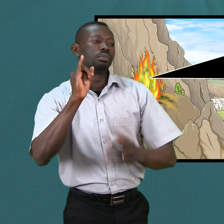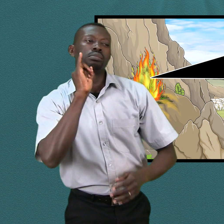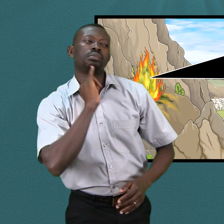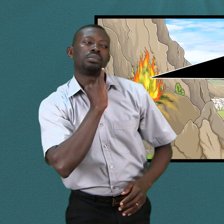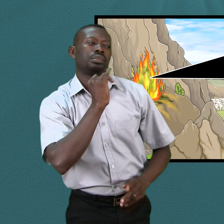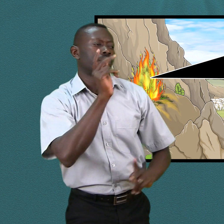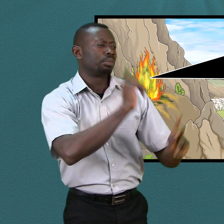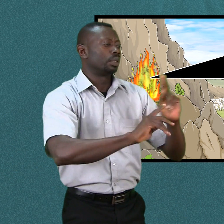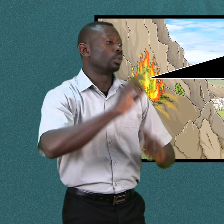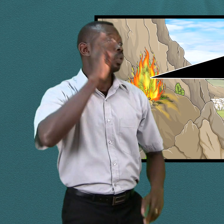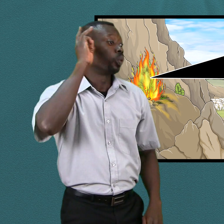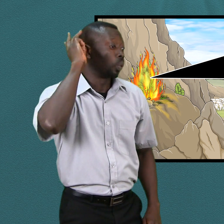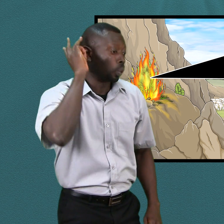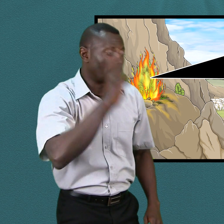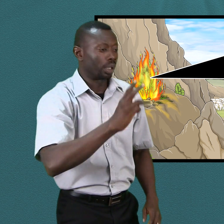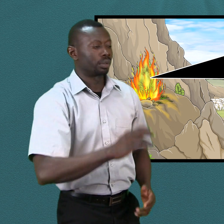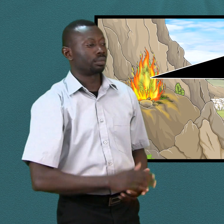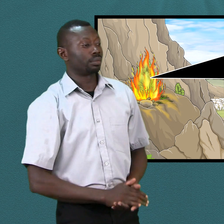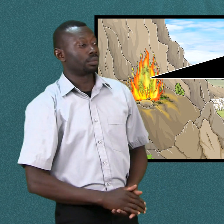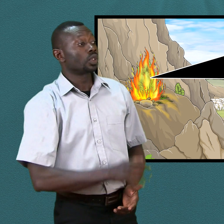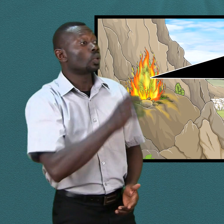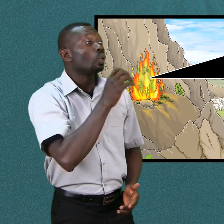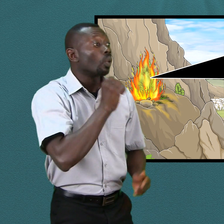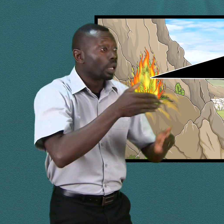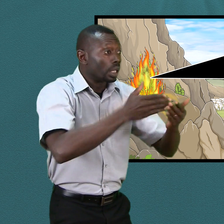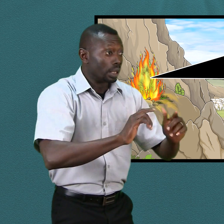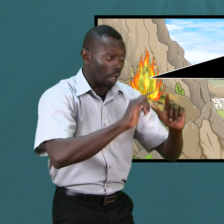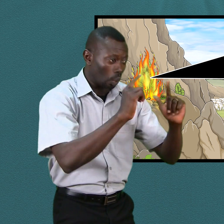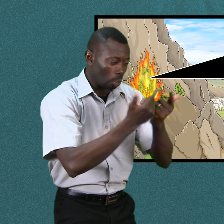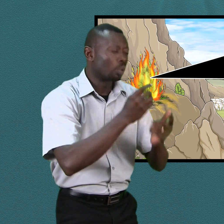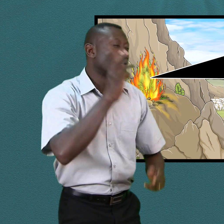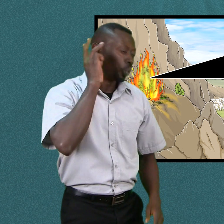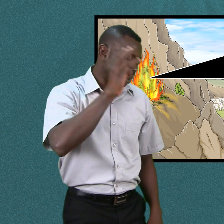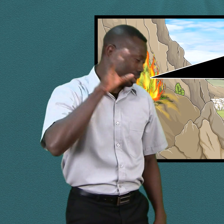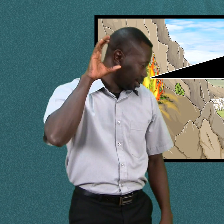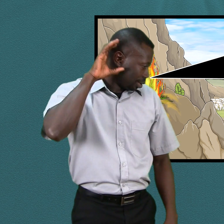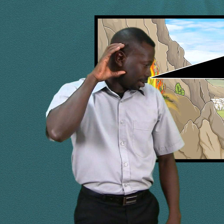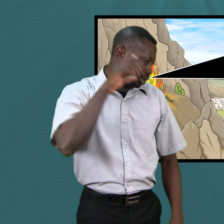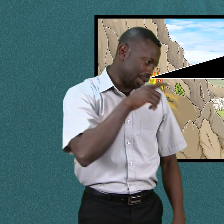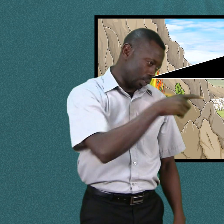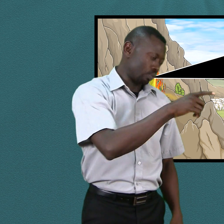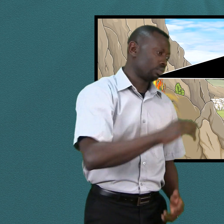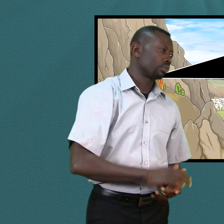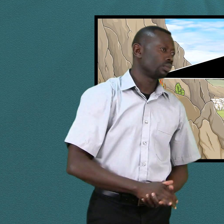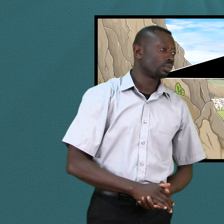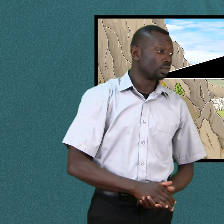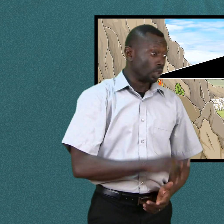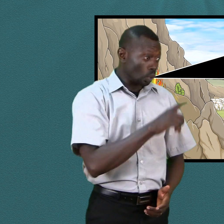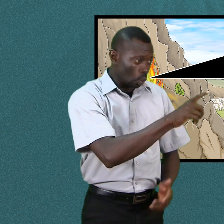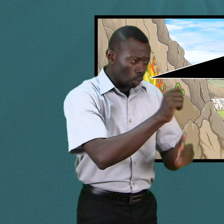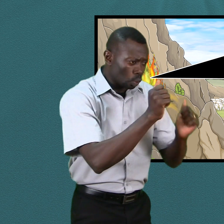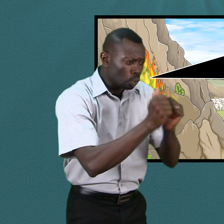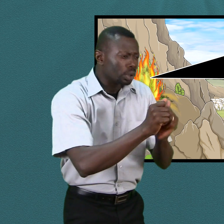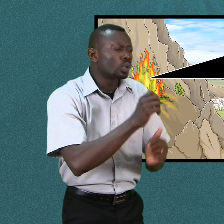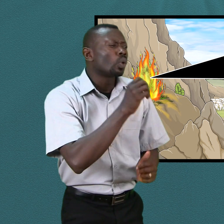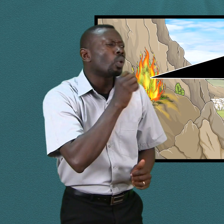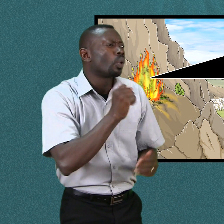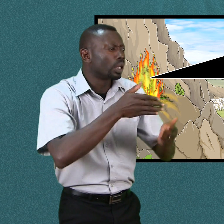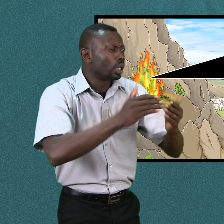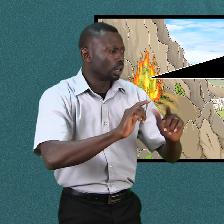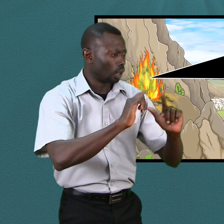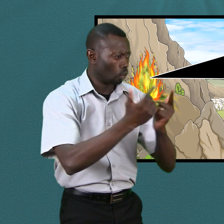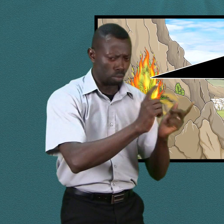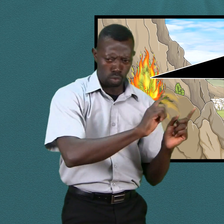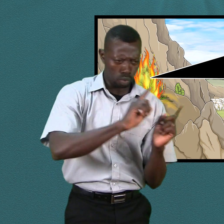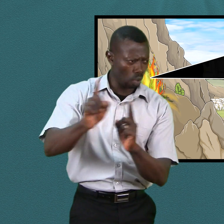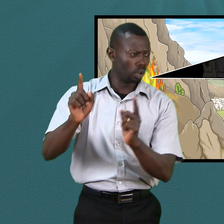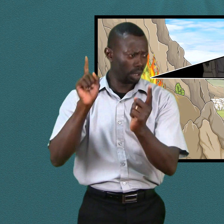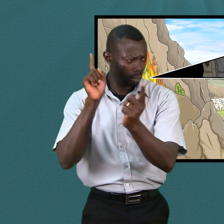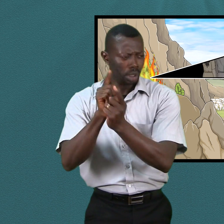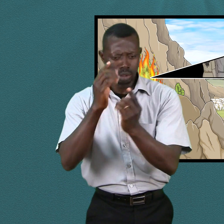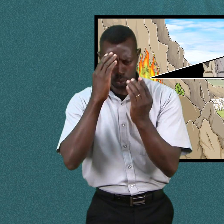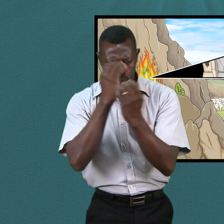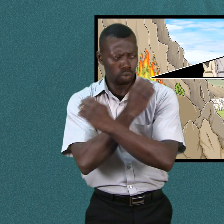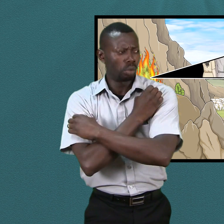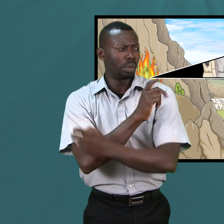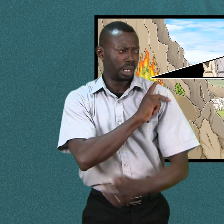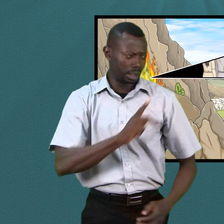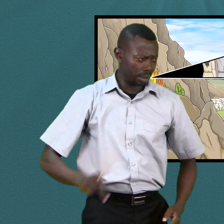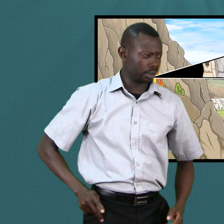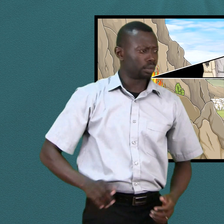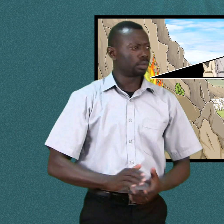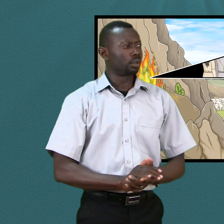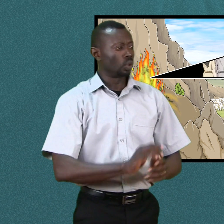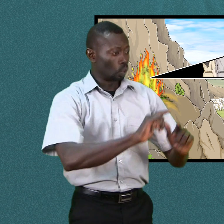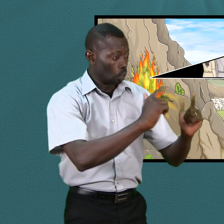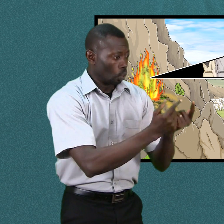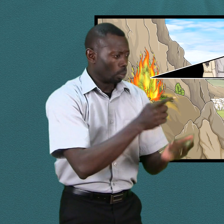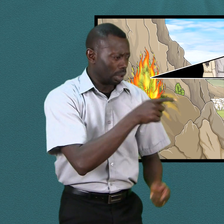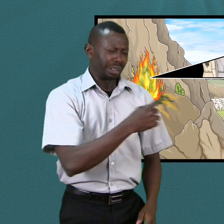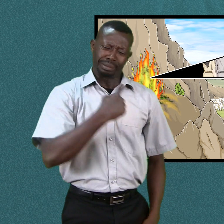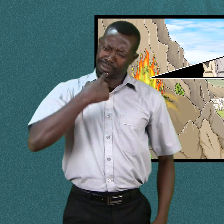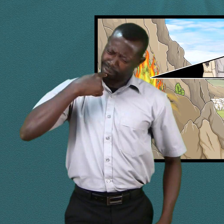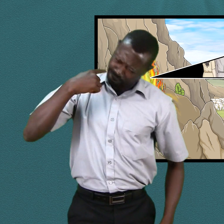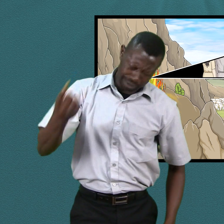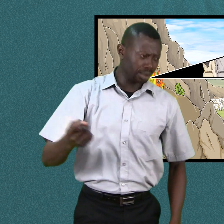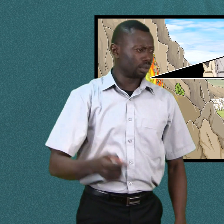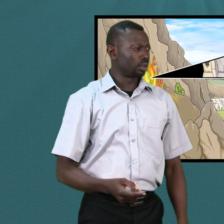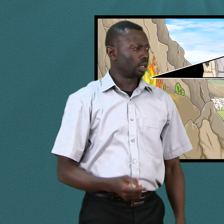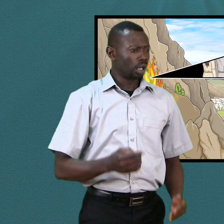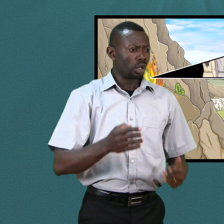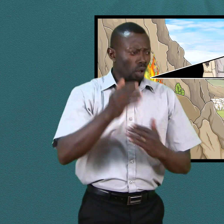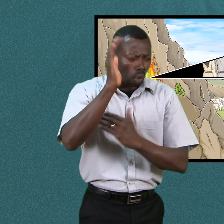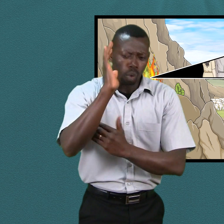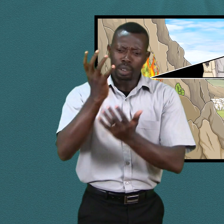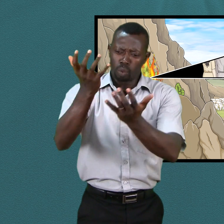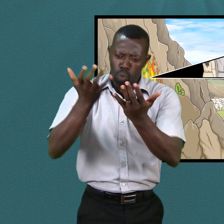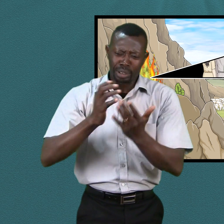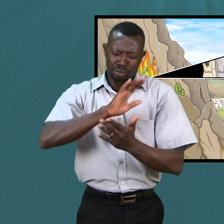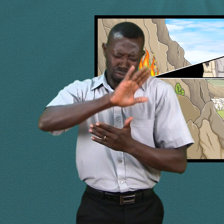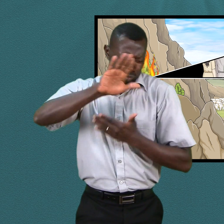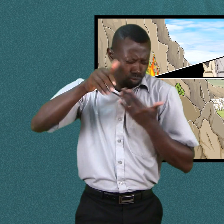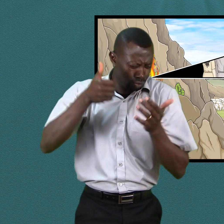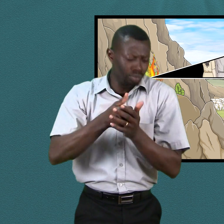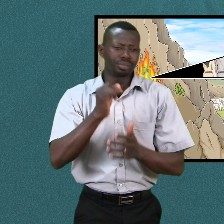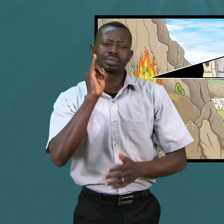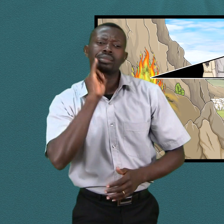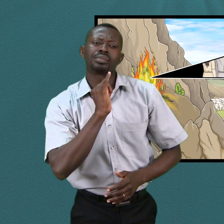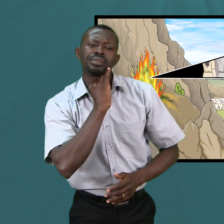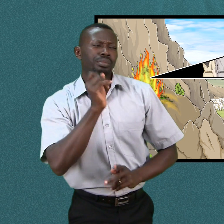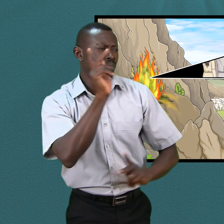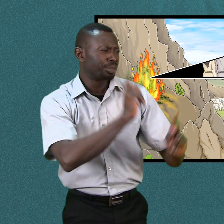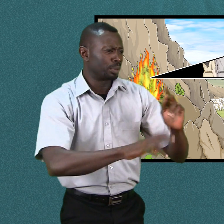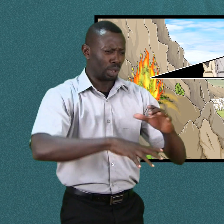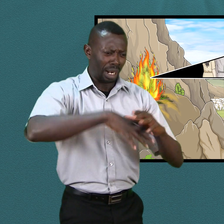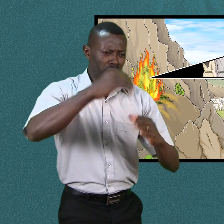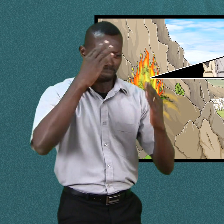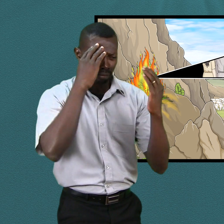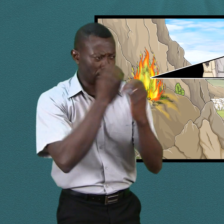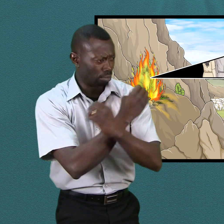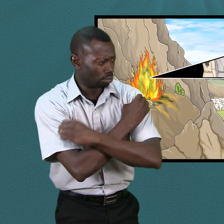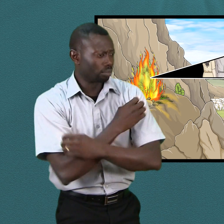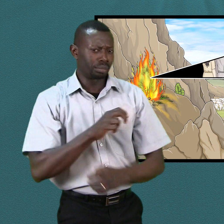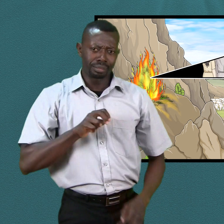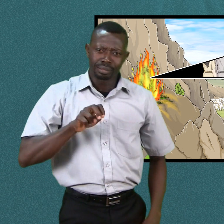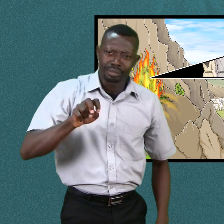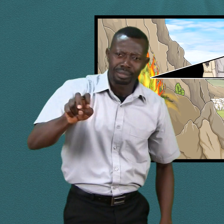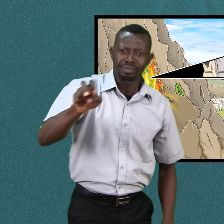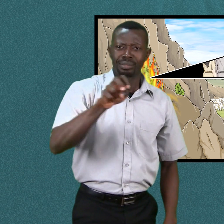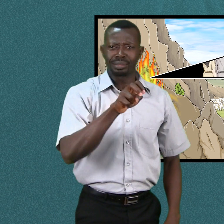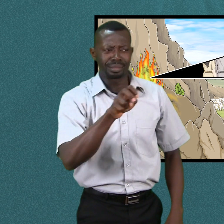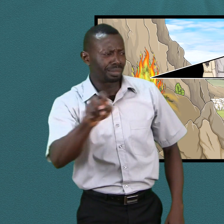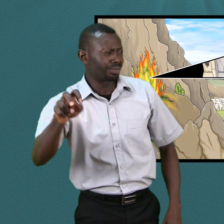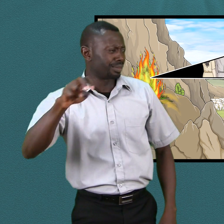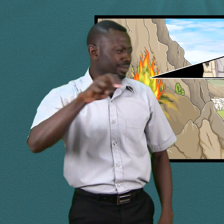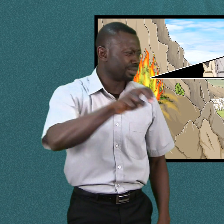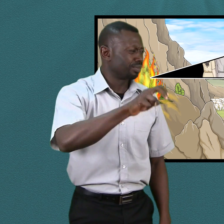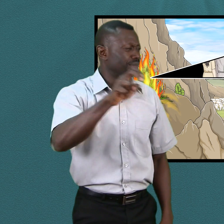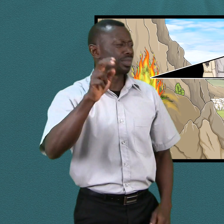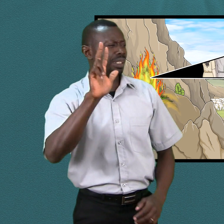The elders of Israel will listen to what you say, and you must go with them to the king of Egypt and tell him, ‘The LORD, the God of the Hebrews, has met with us.